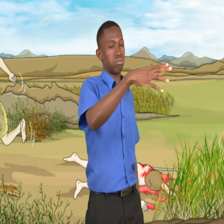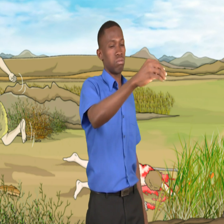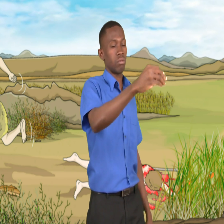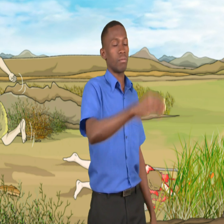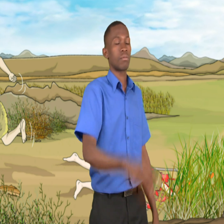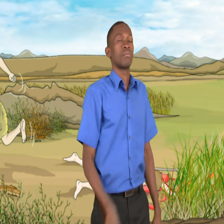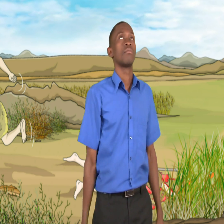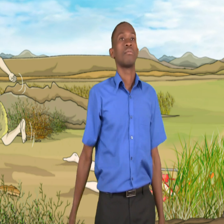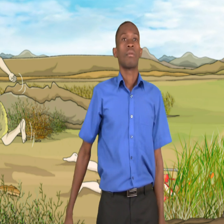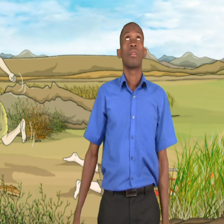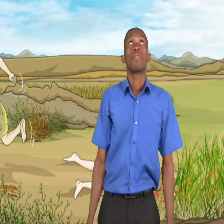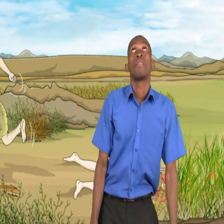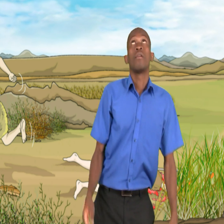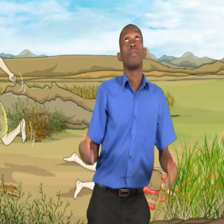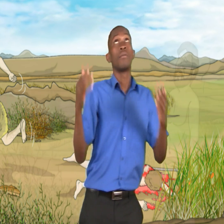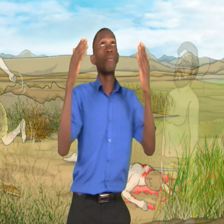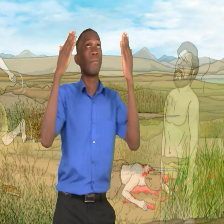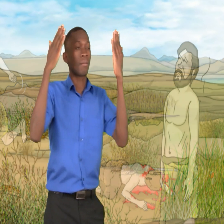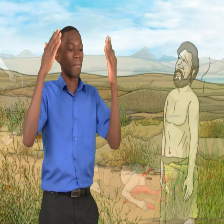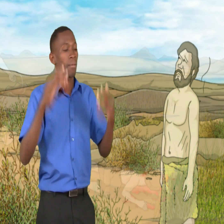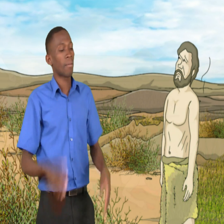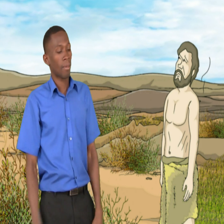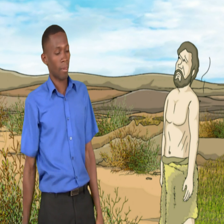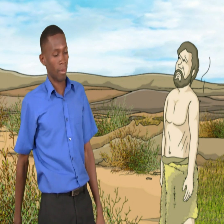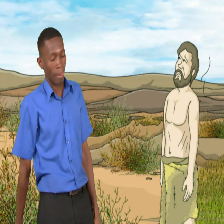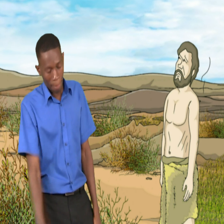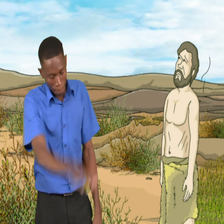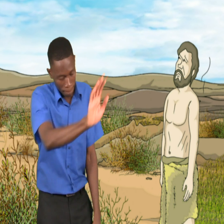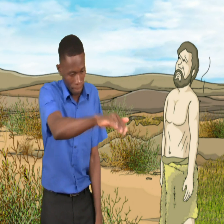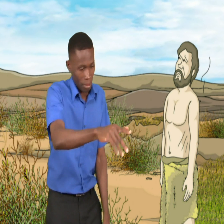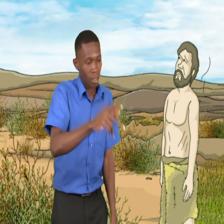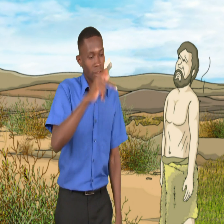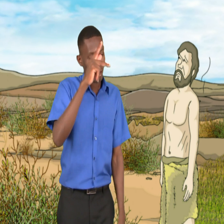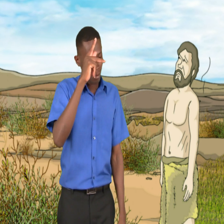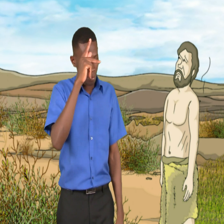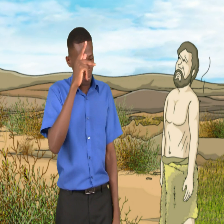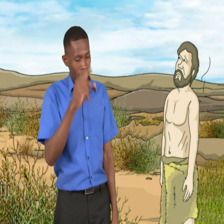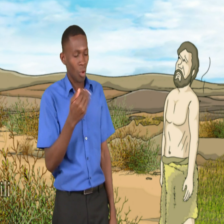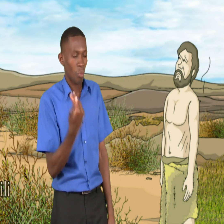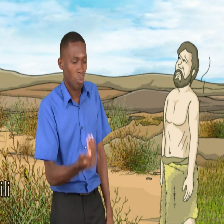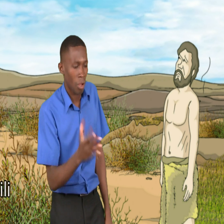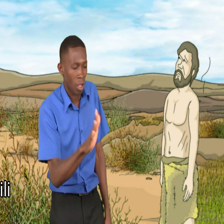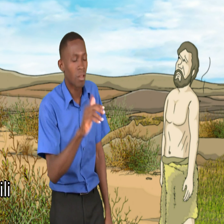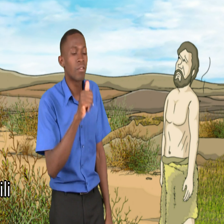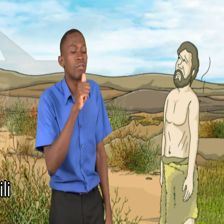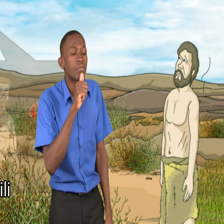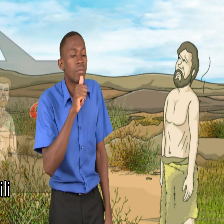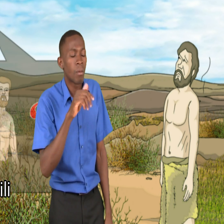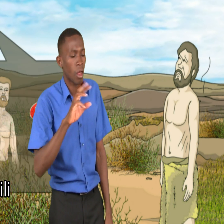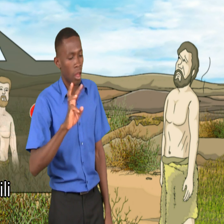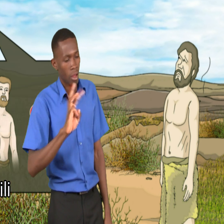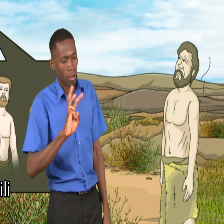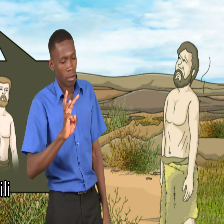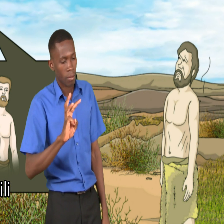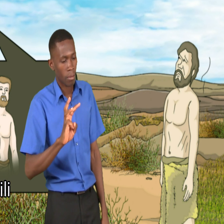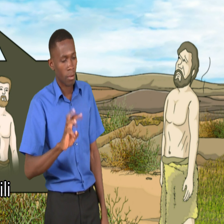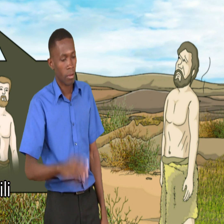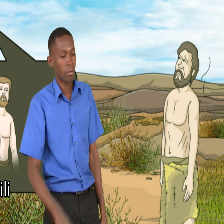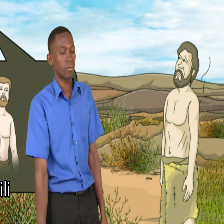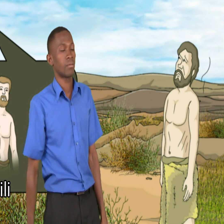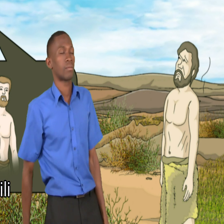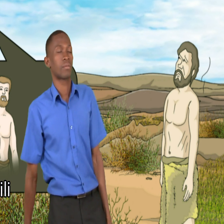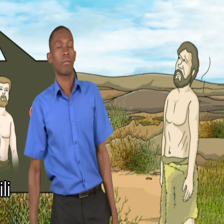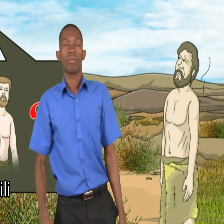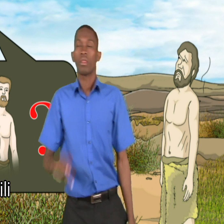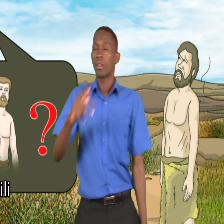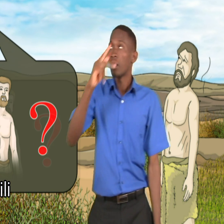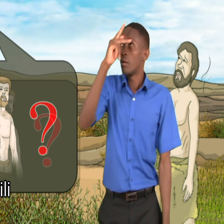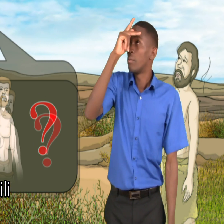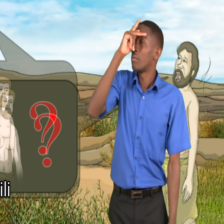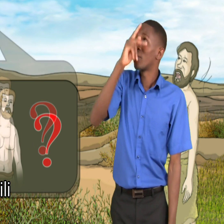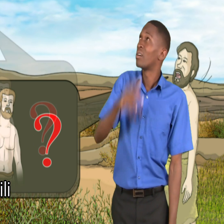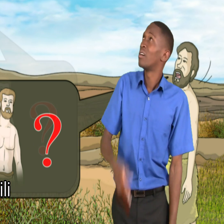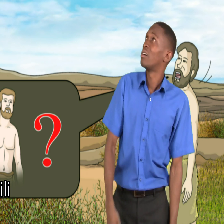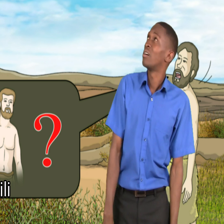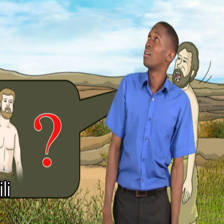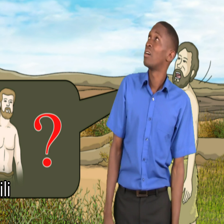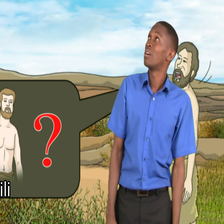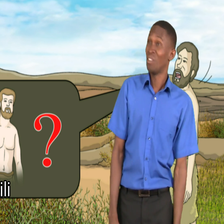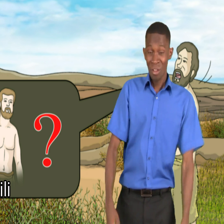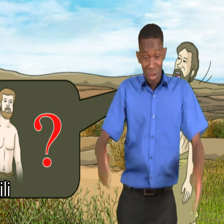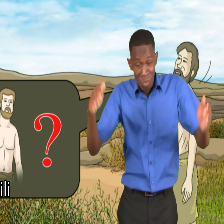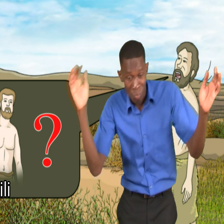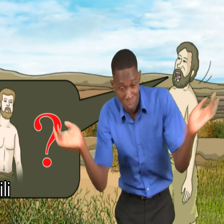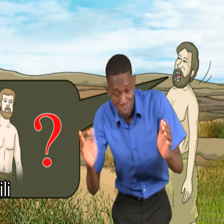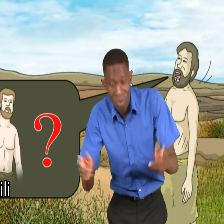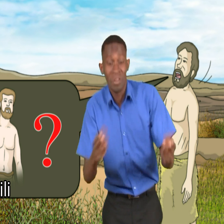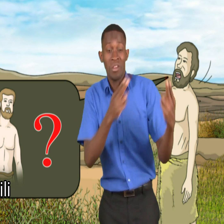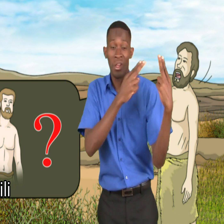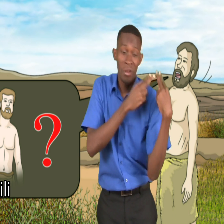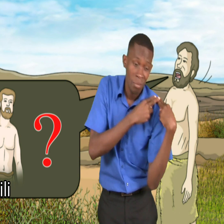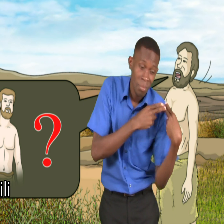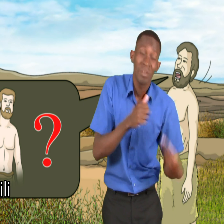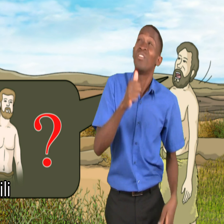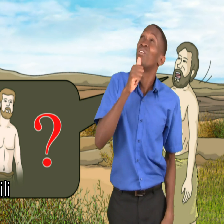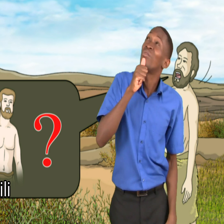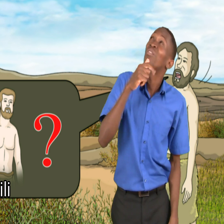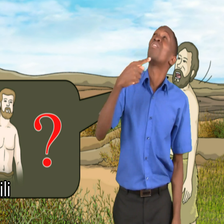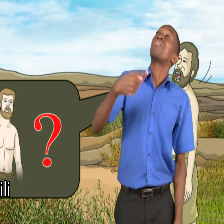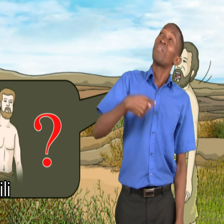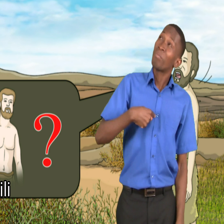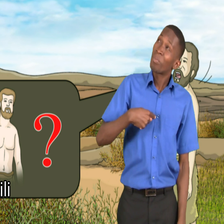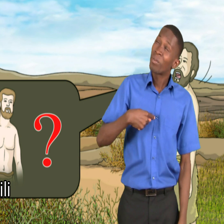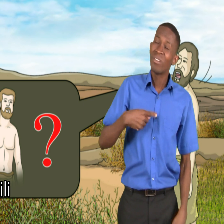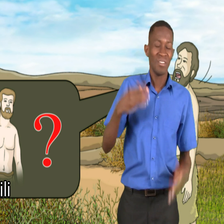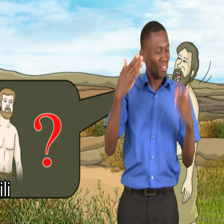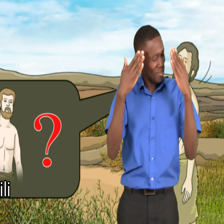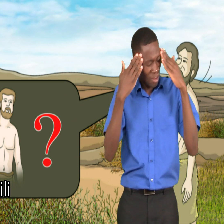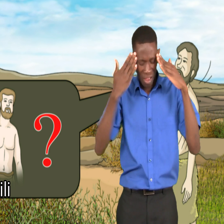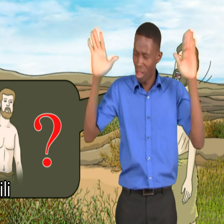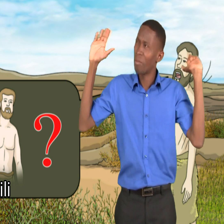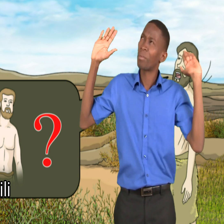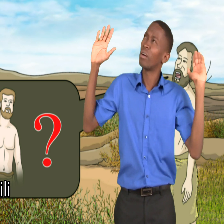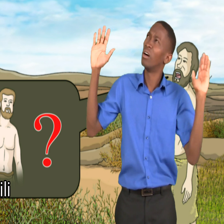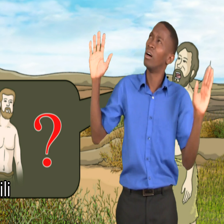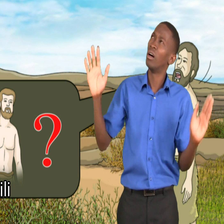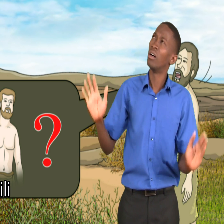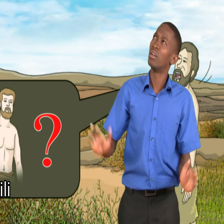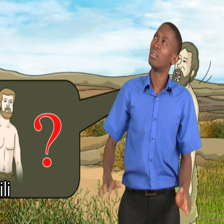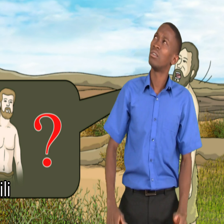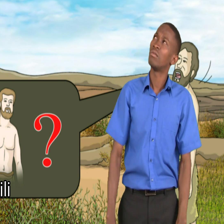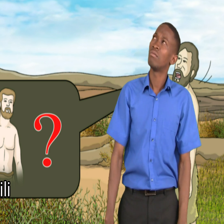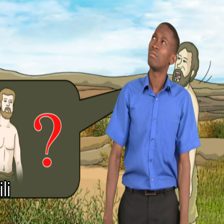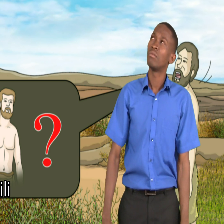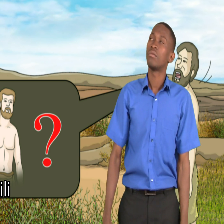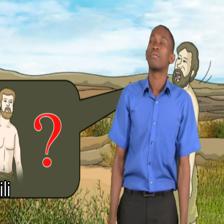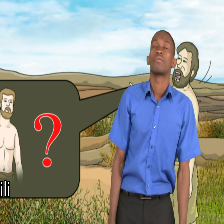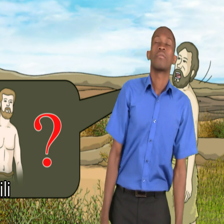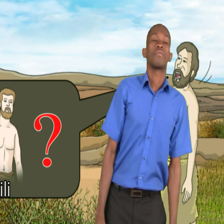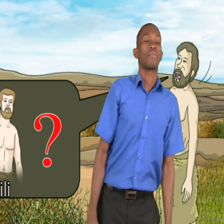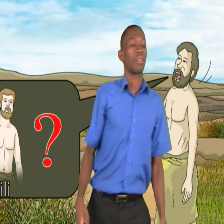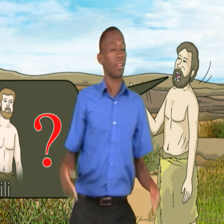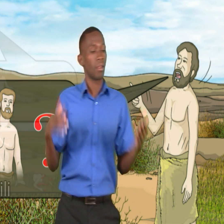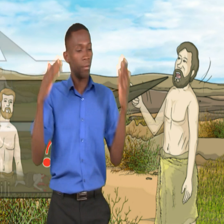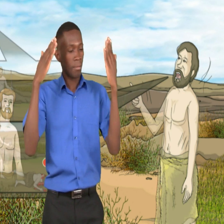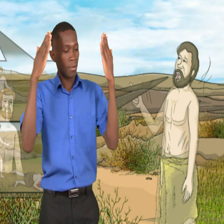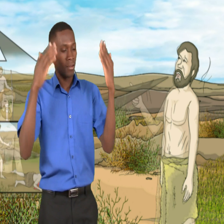And the LORD said to Cain, “Where is your brother Abel?” “I do not know!”